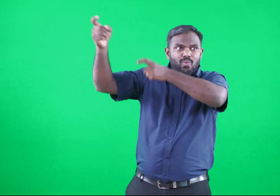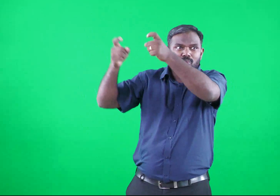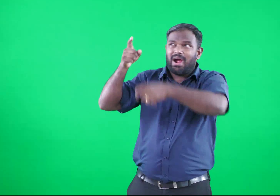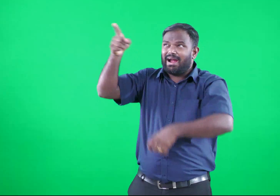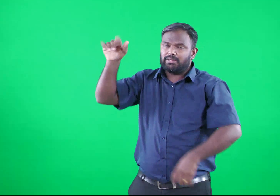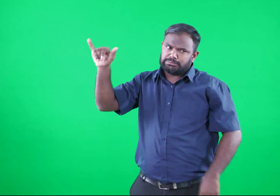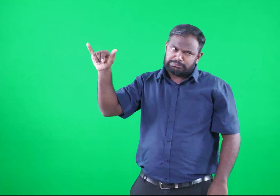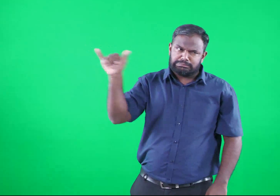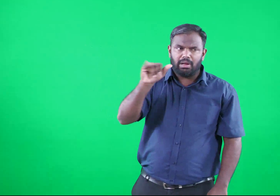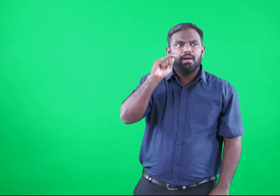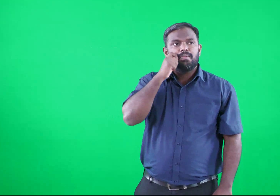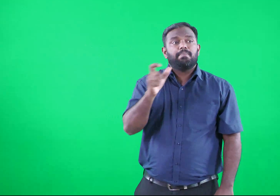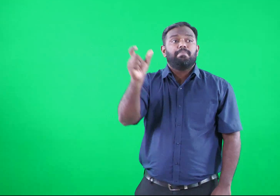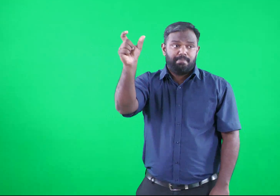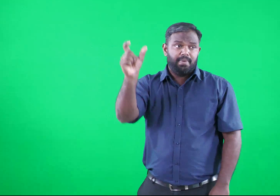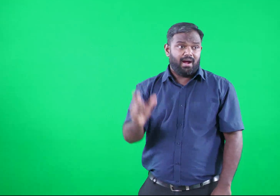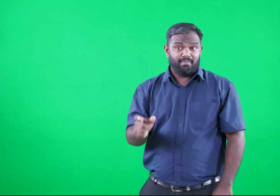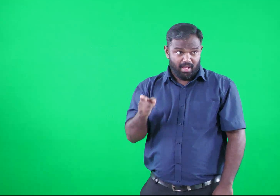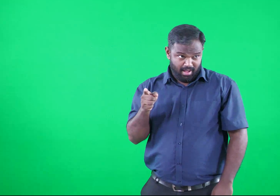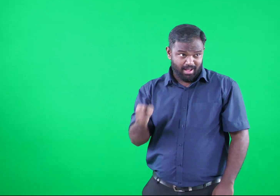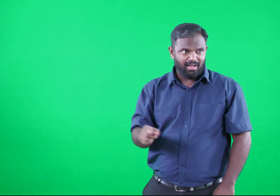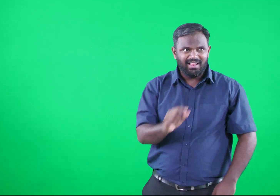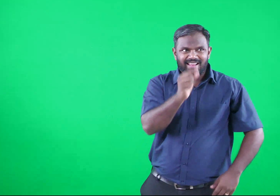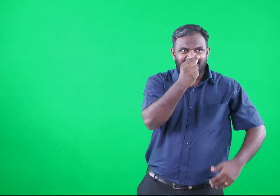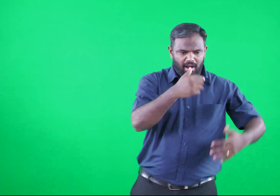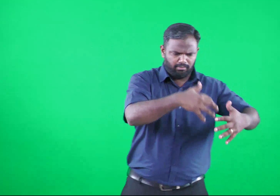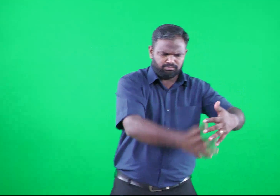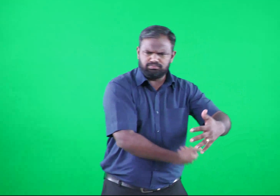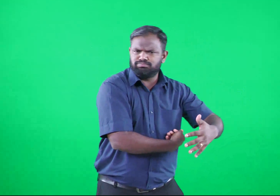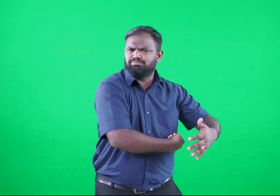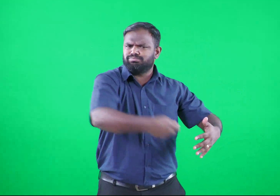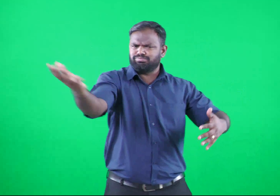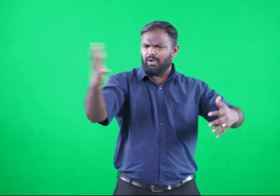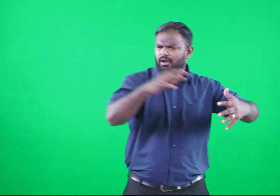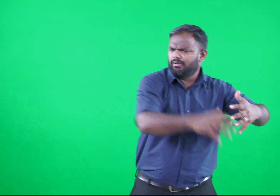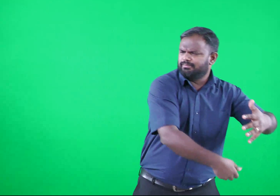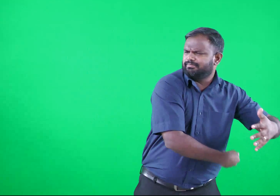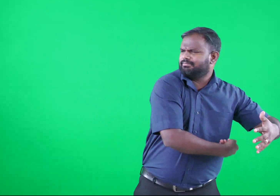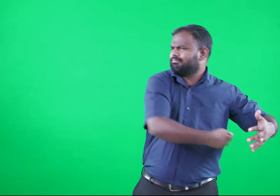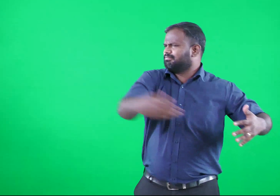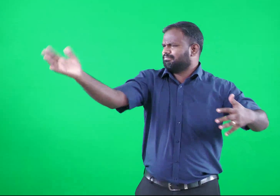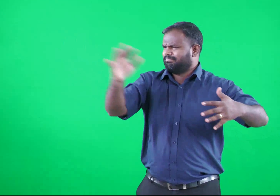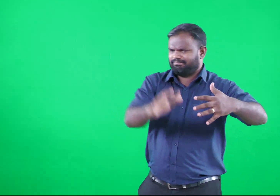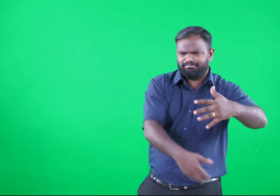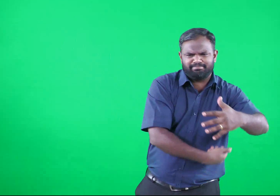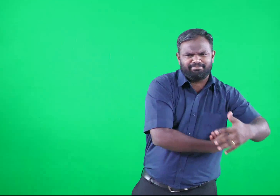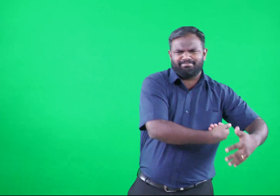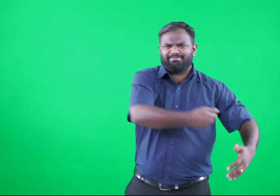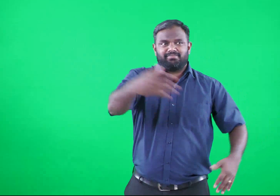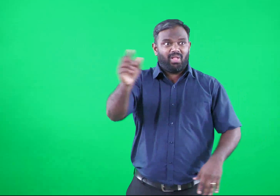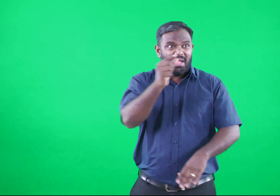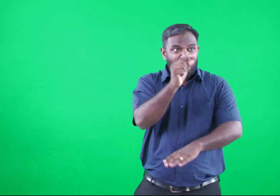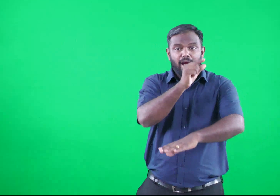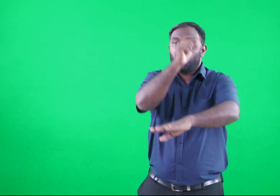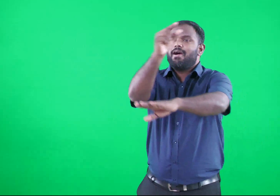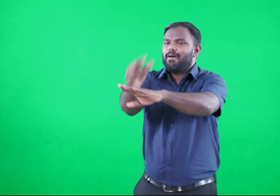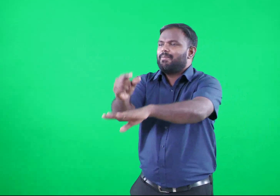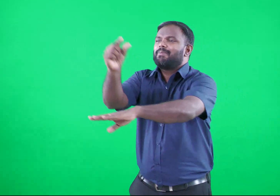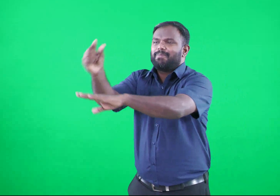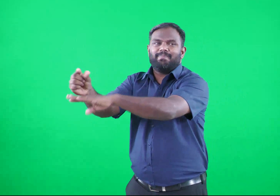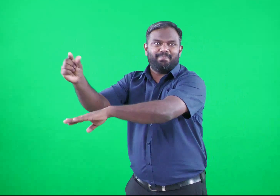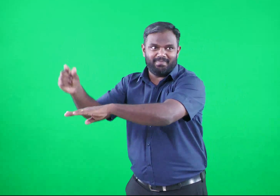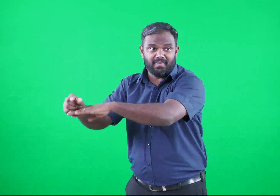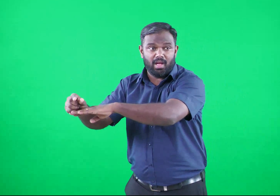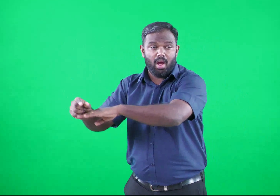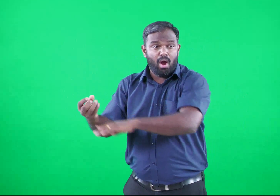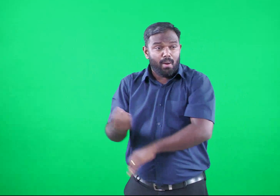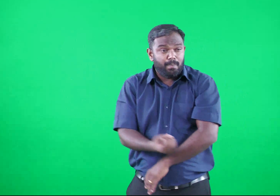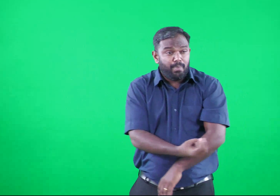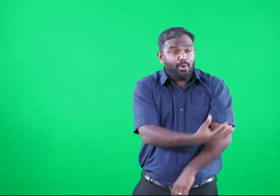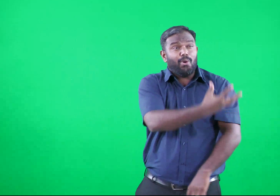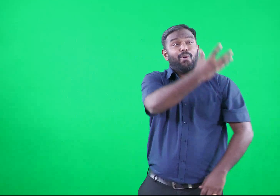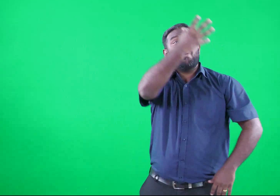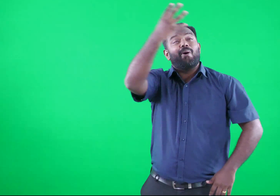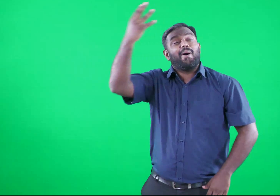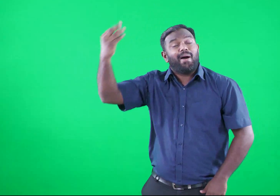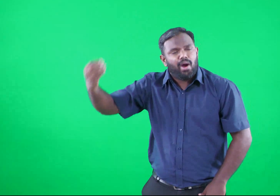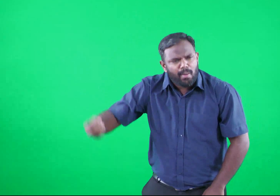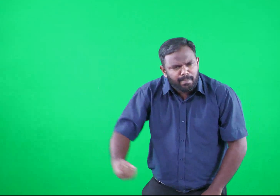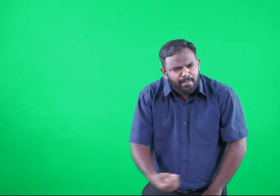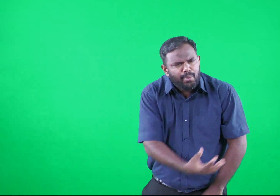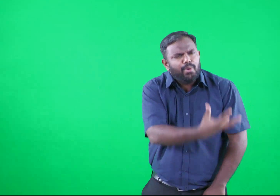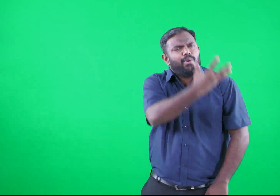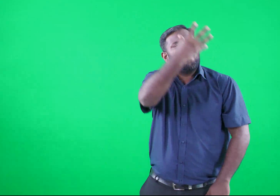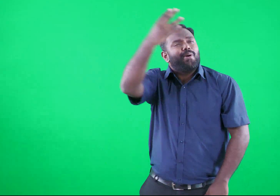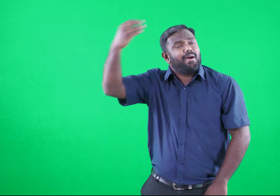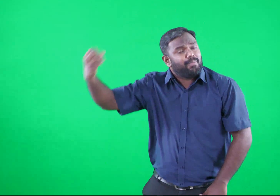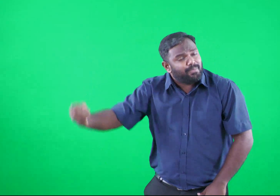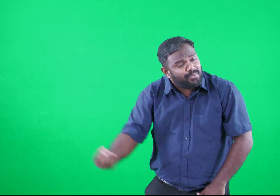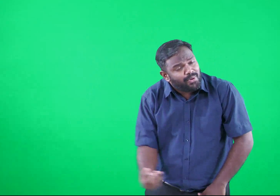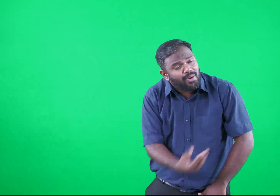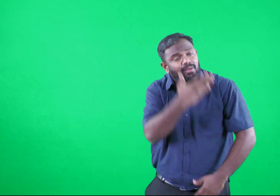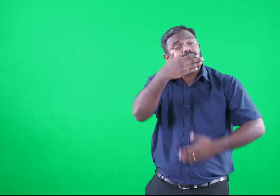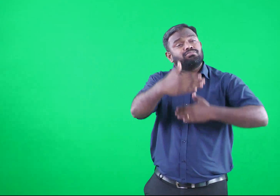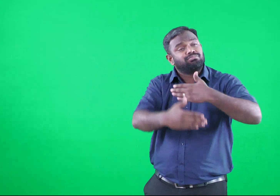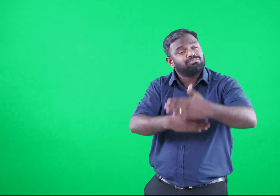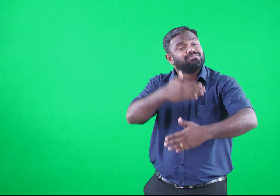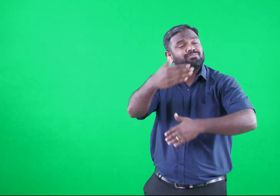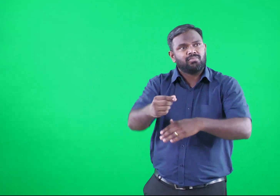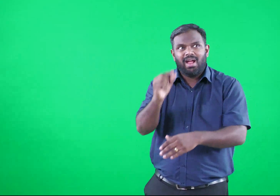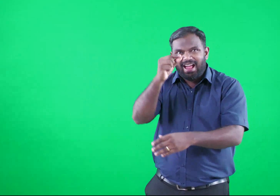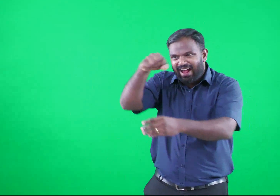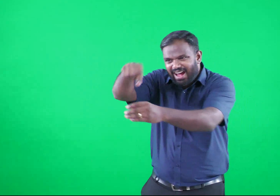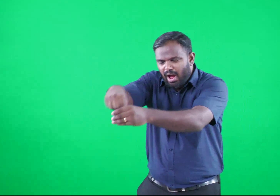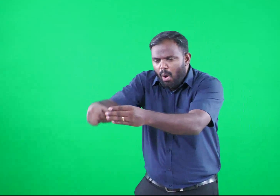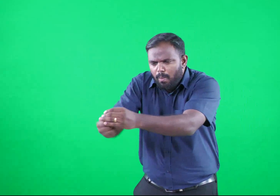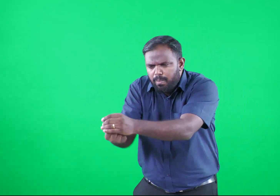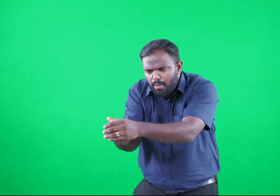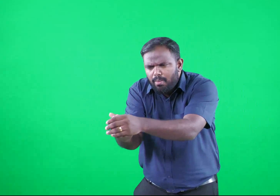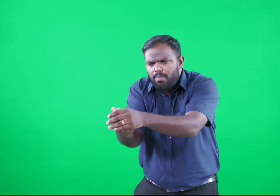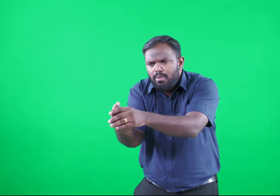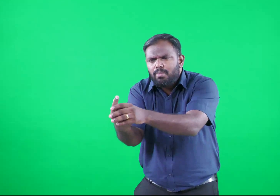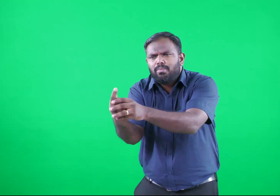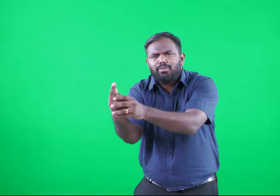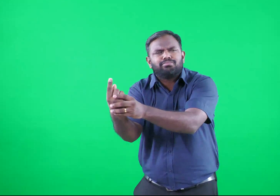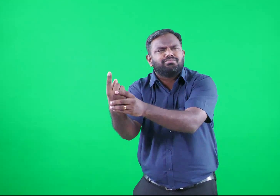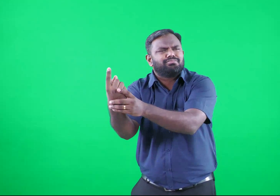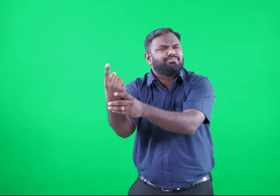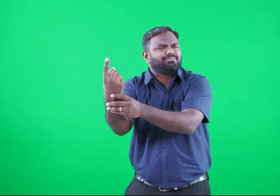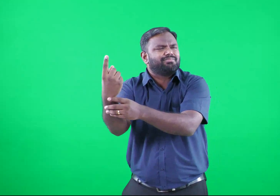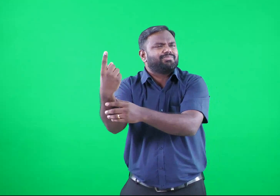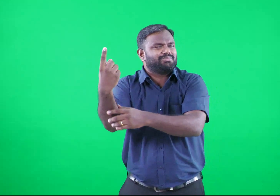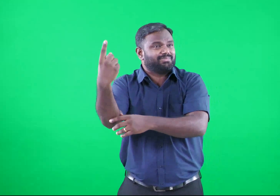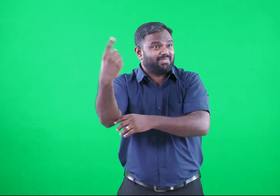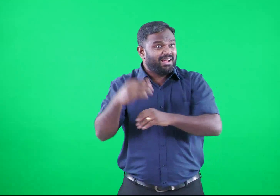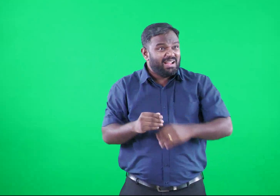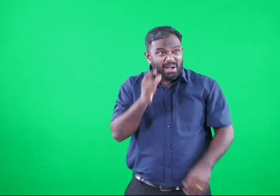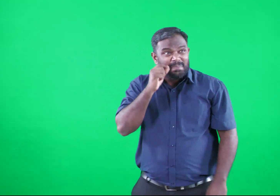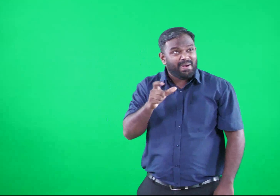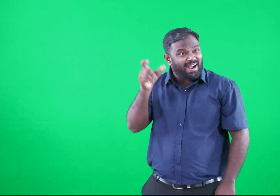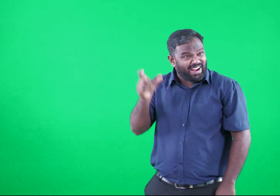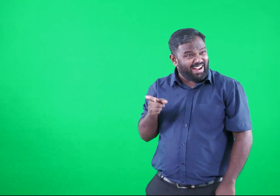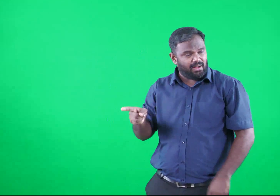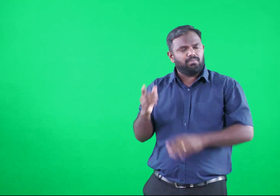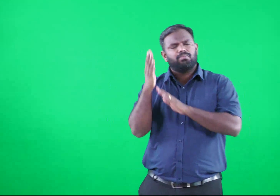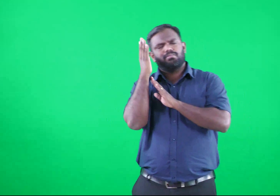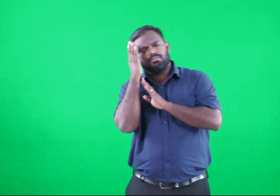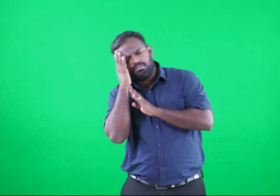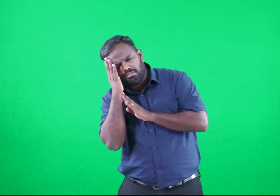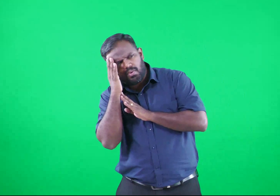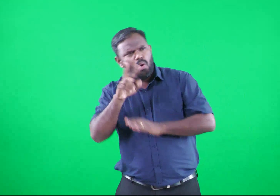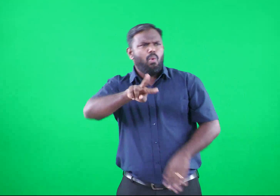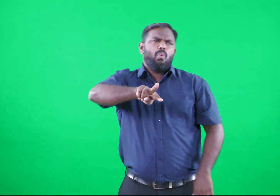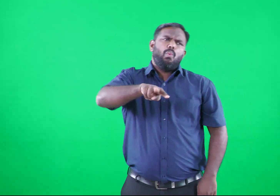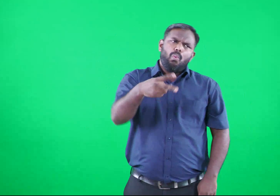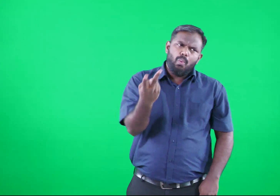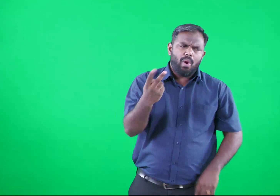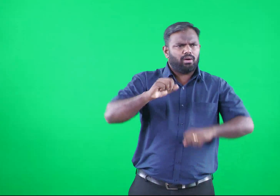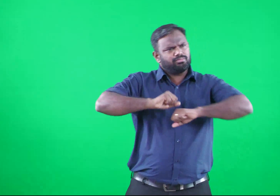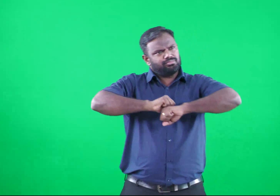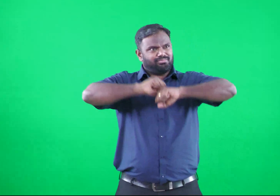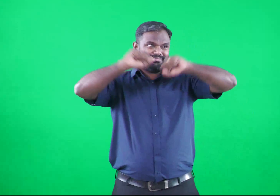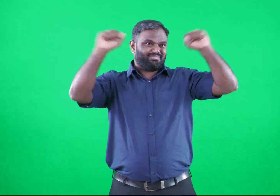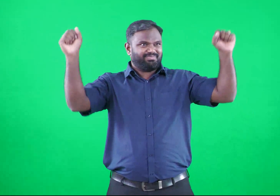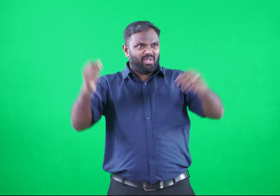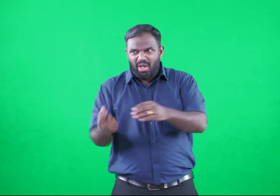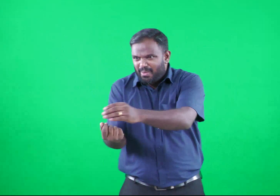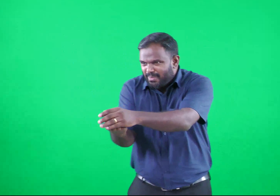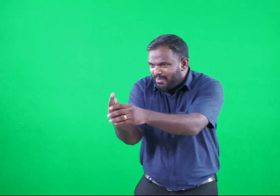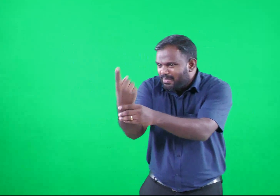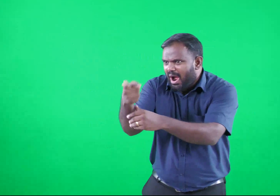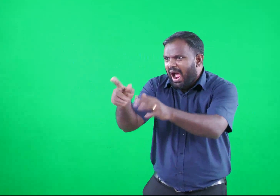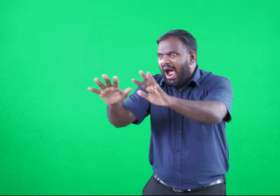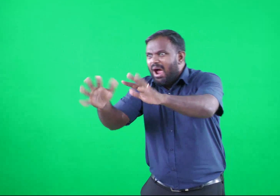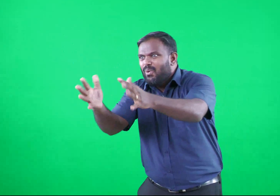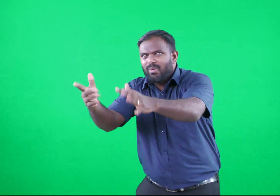Night and day he sleeps and wakes, and the seed sprouts and grows, though he knows not how.